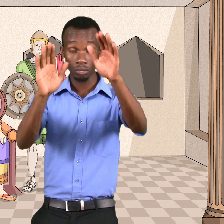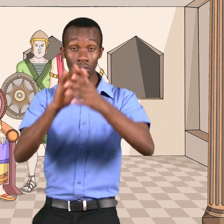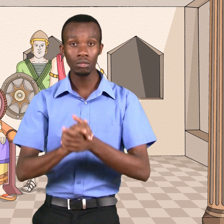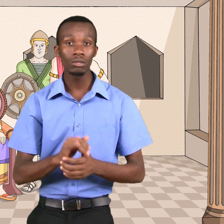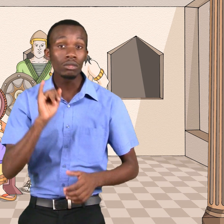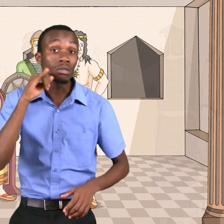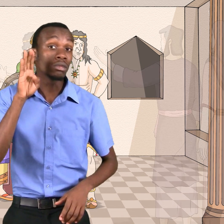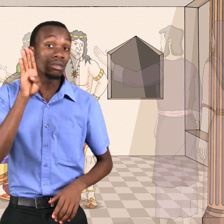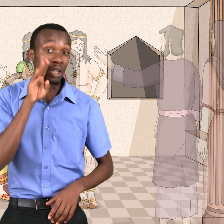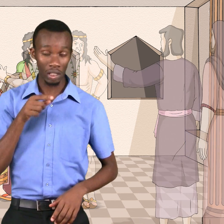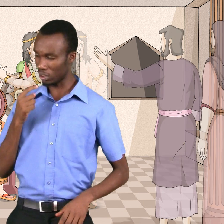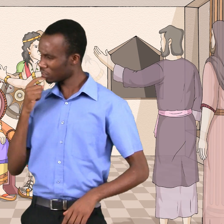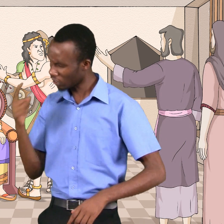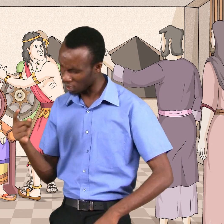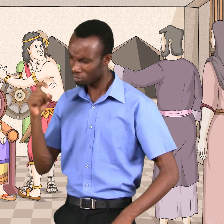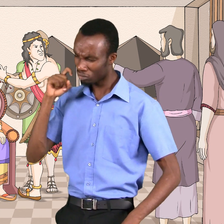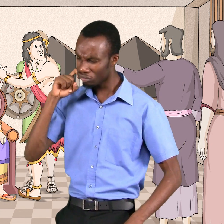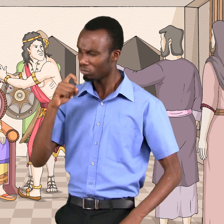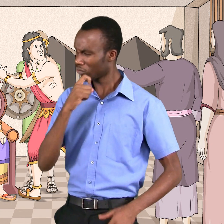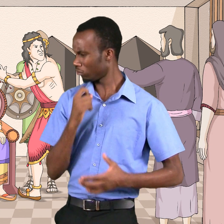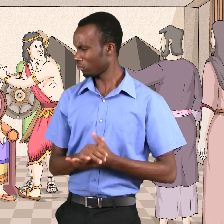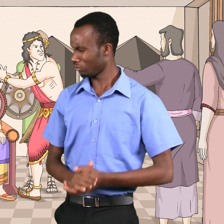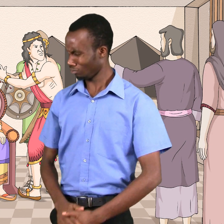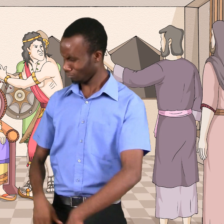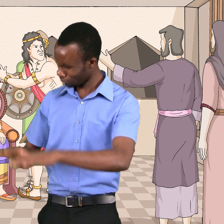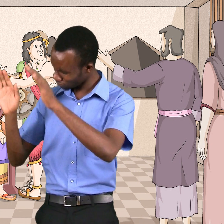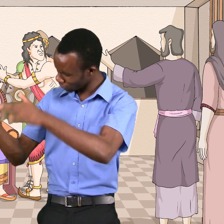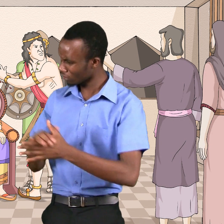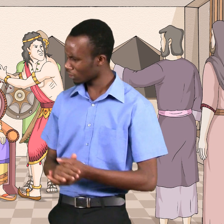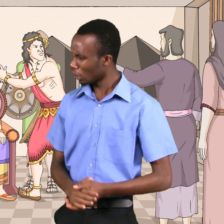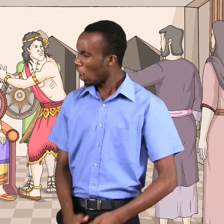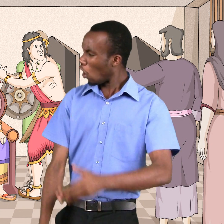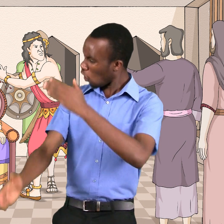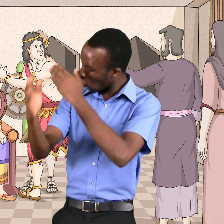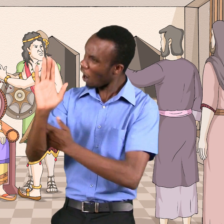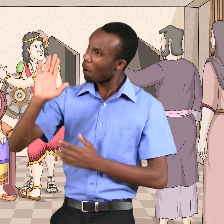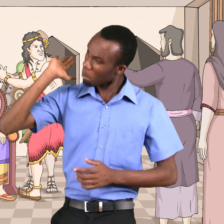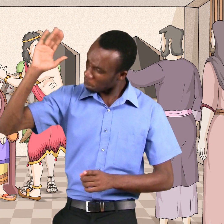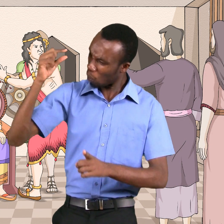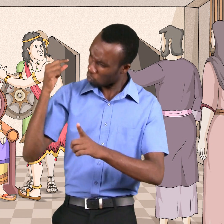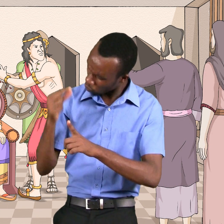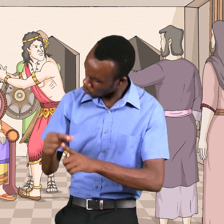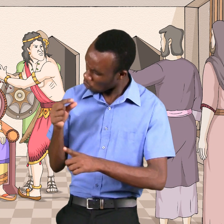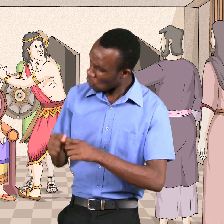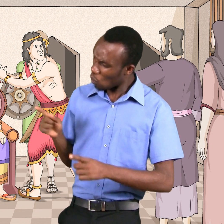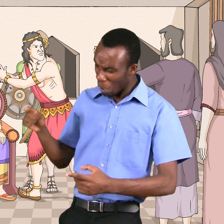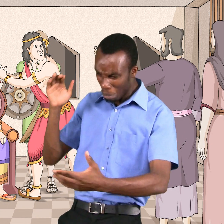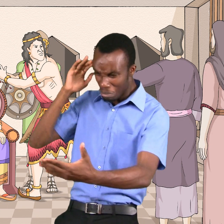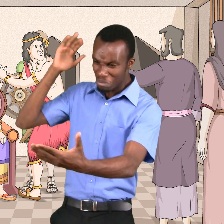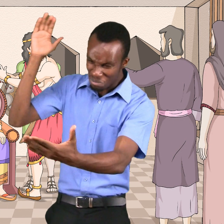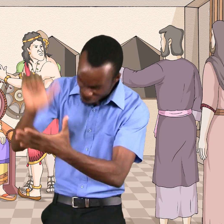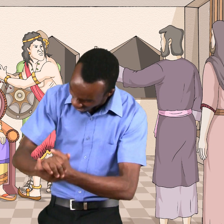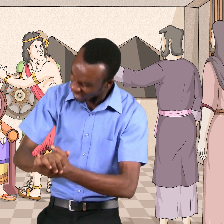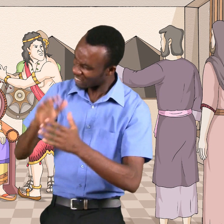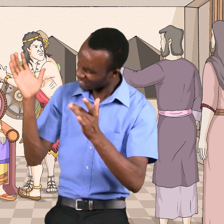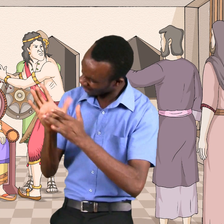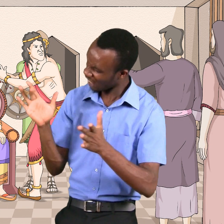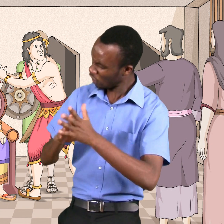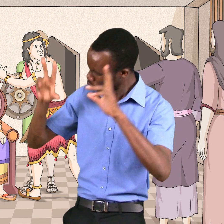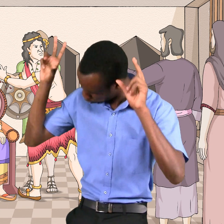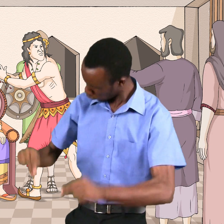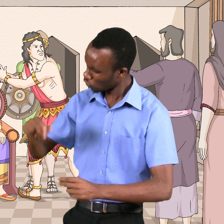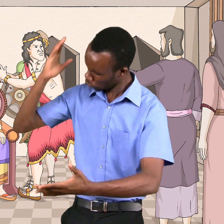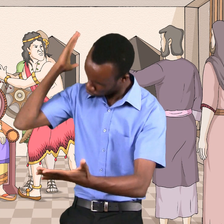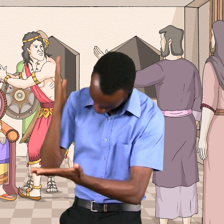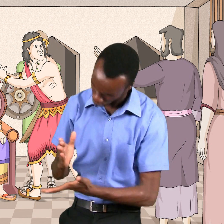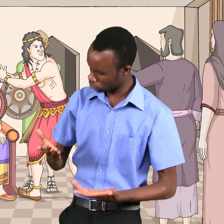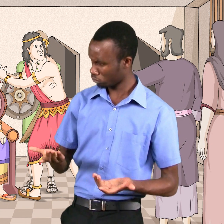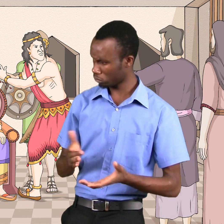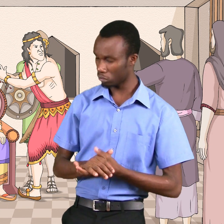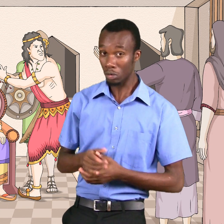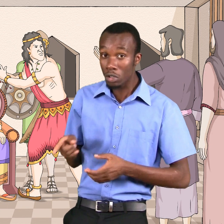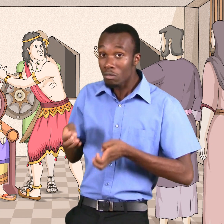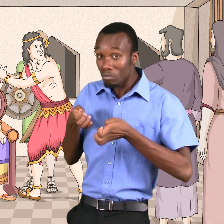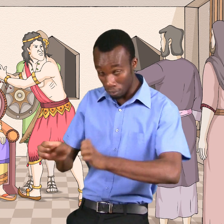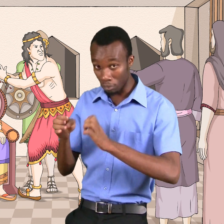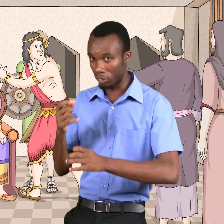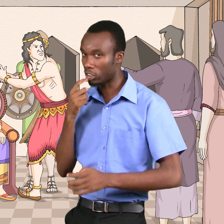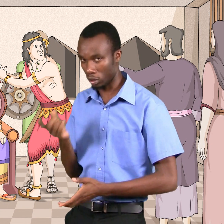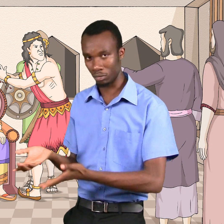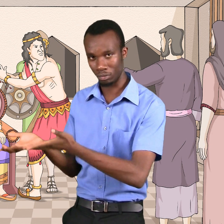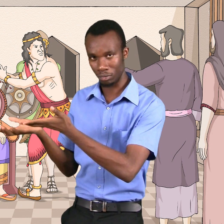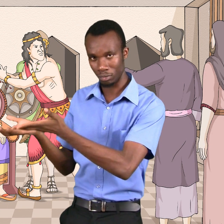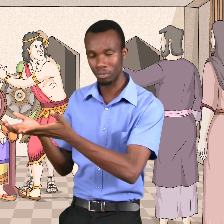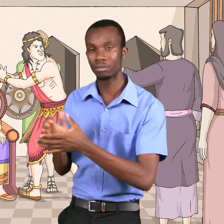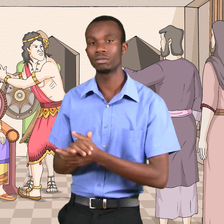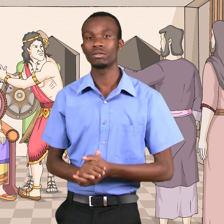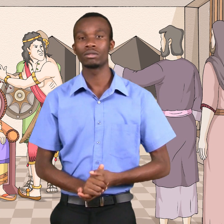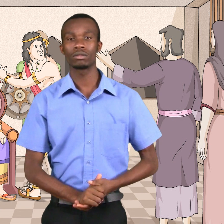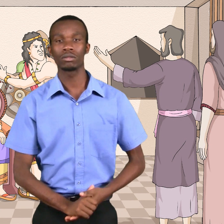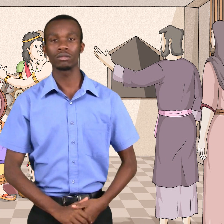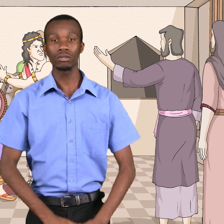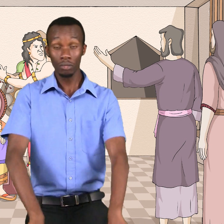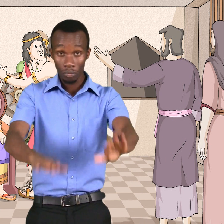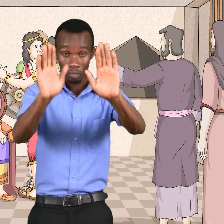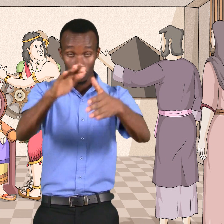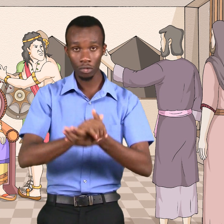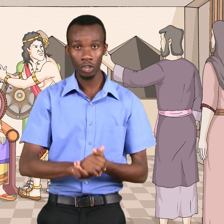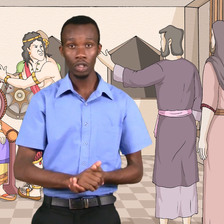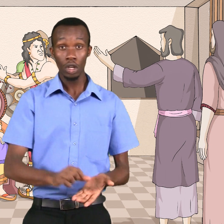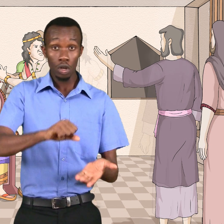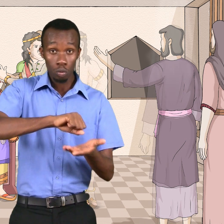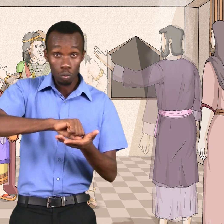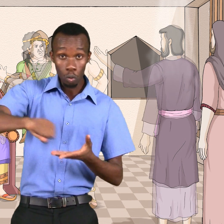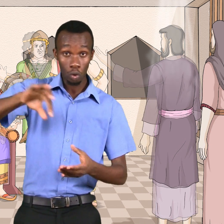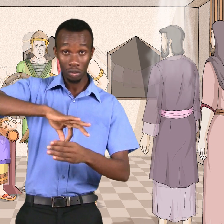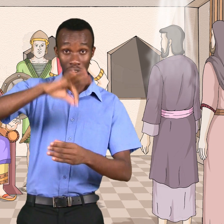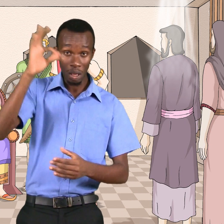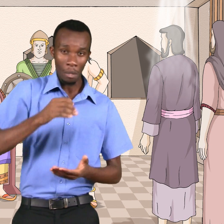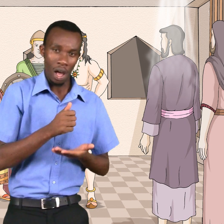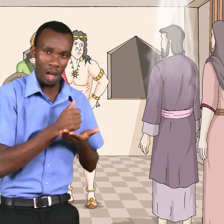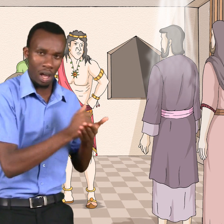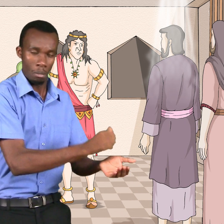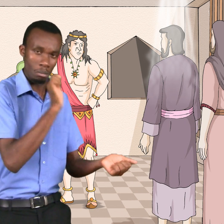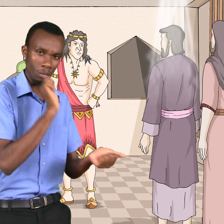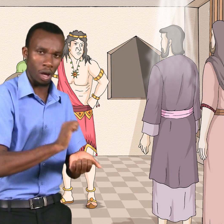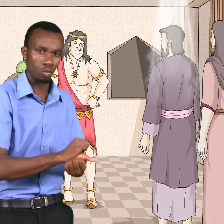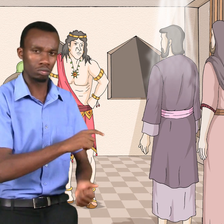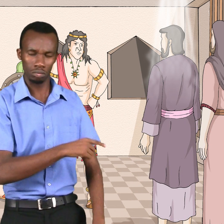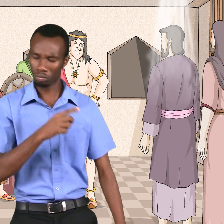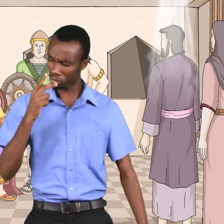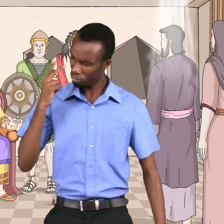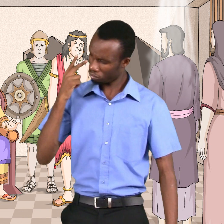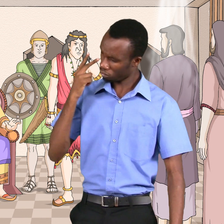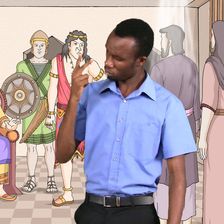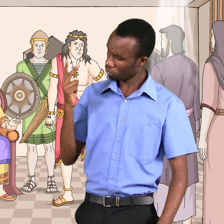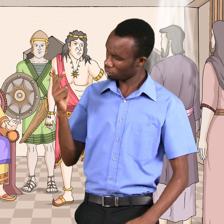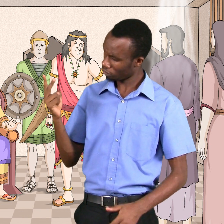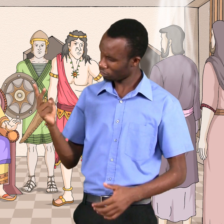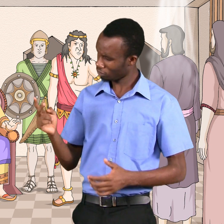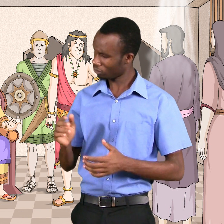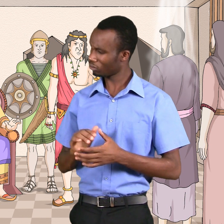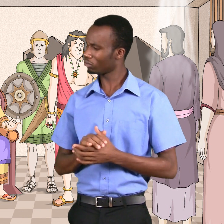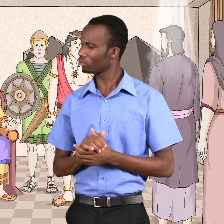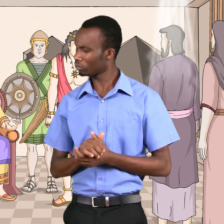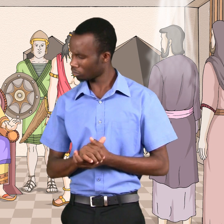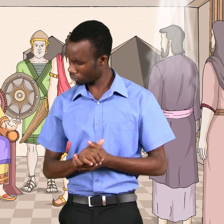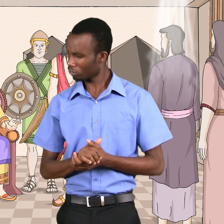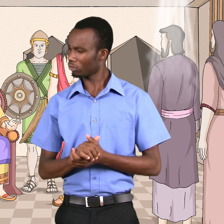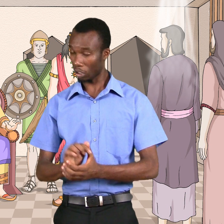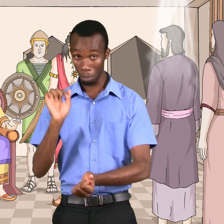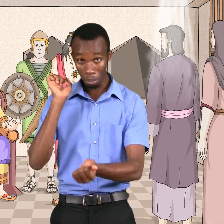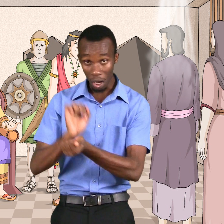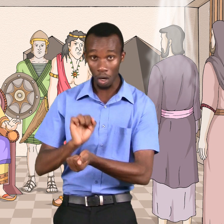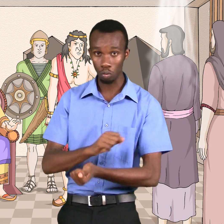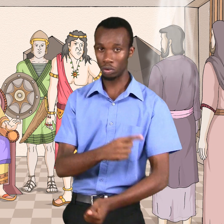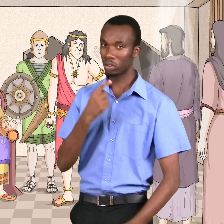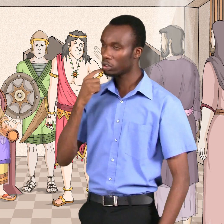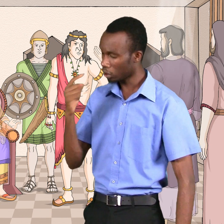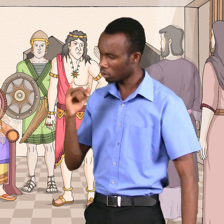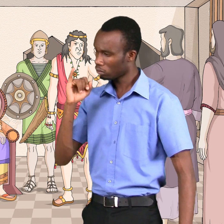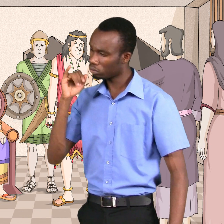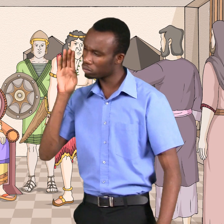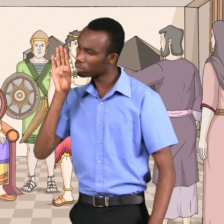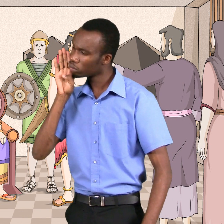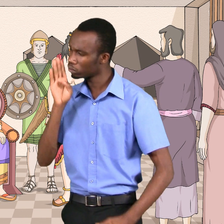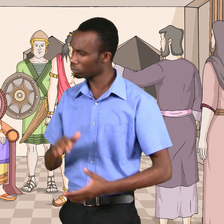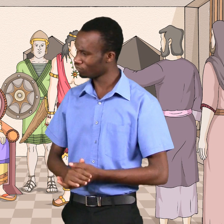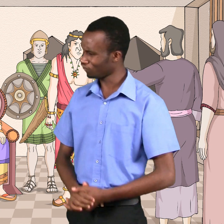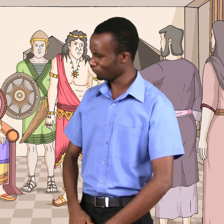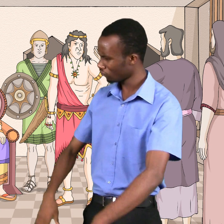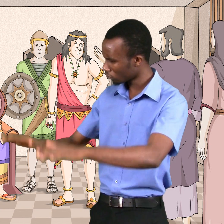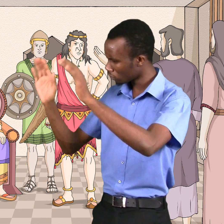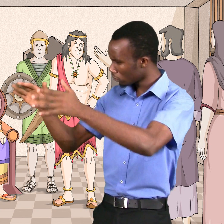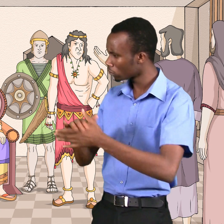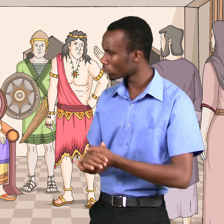But Elymas the sorcerer (for that is what his name means) opposed them and tried to turn the proconsul from the faith.